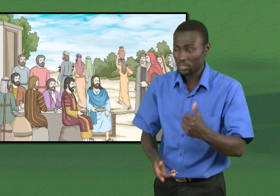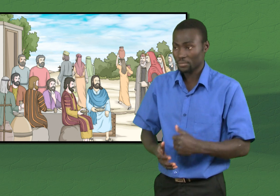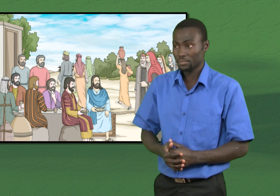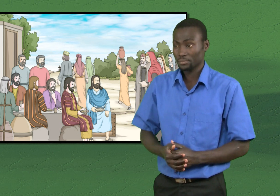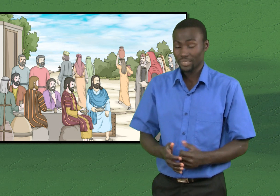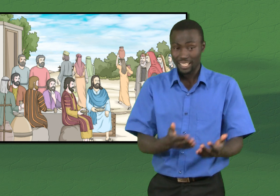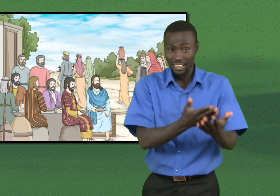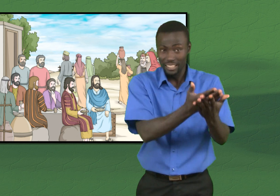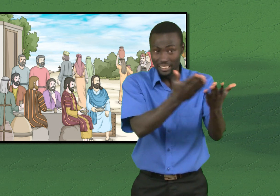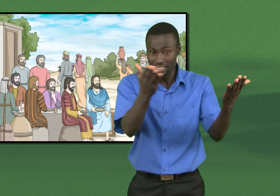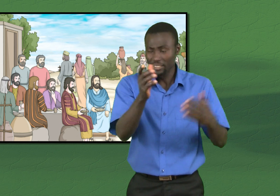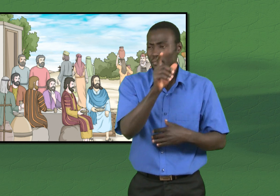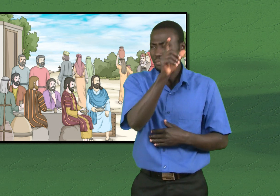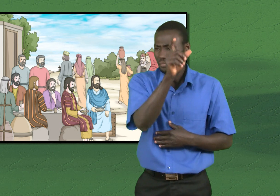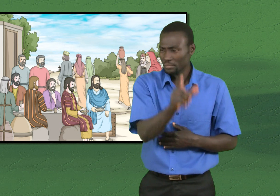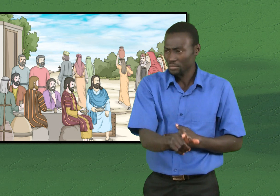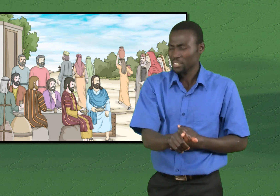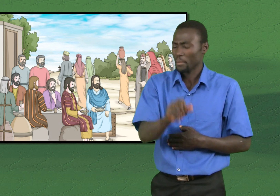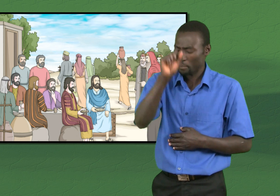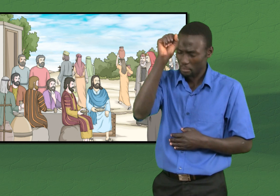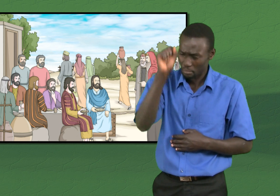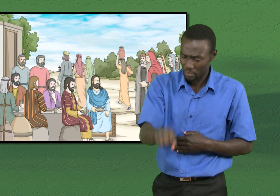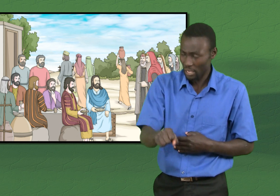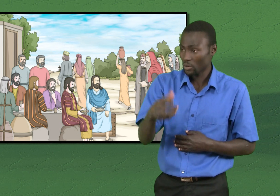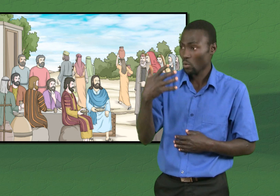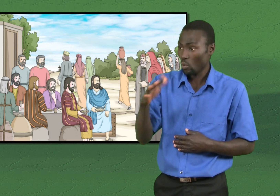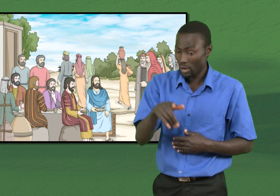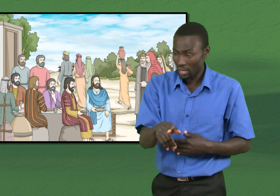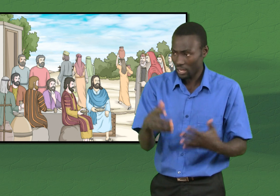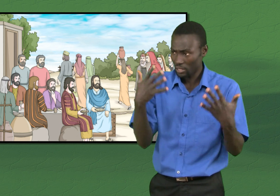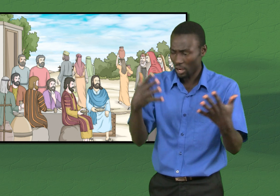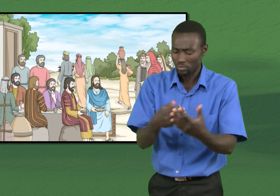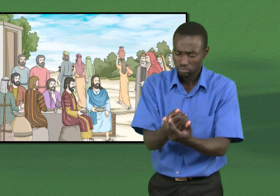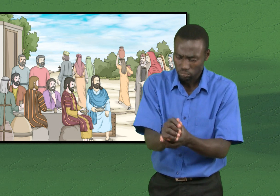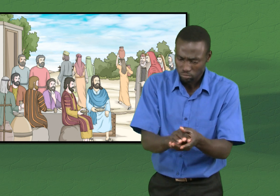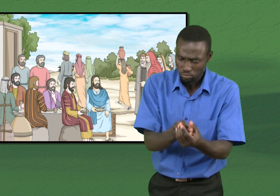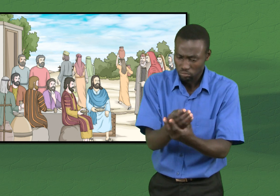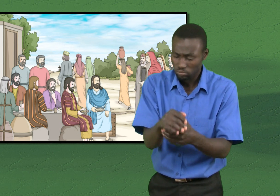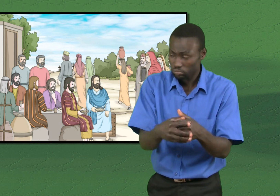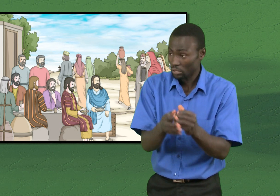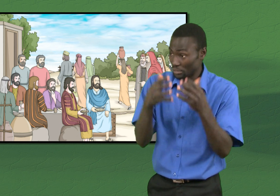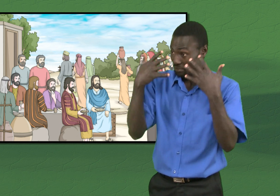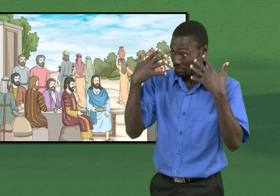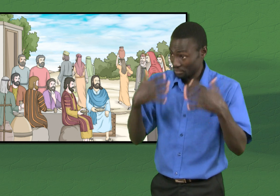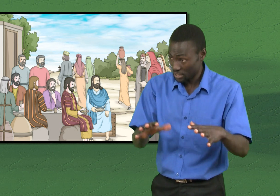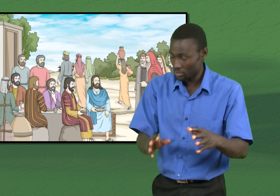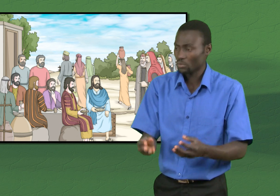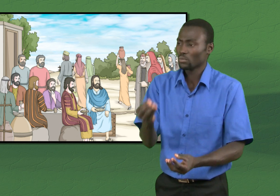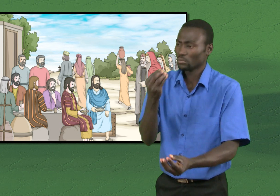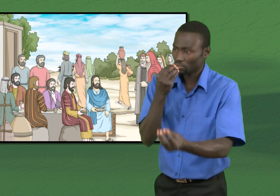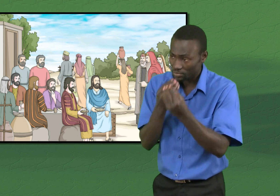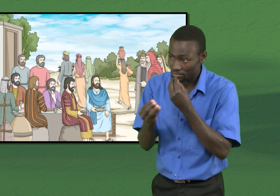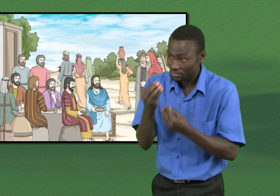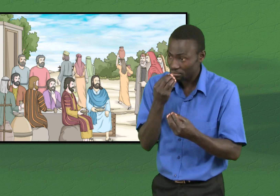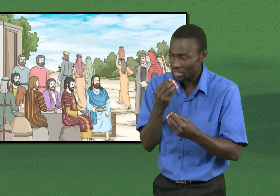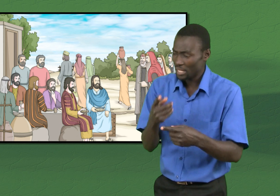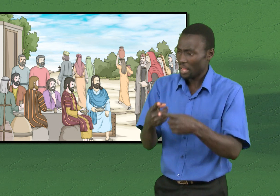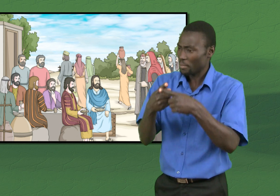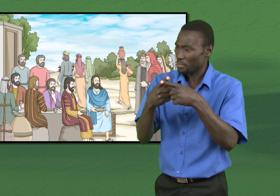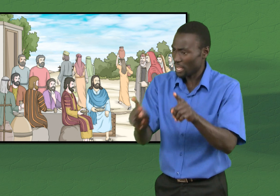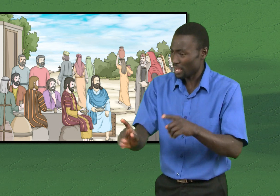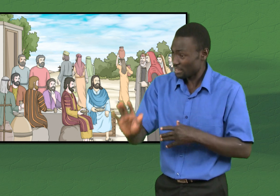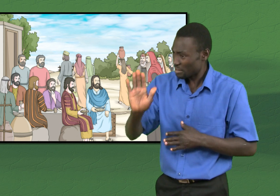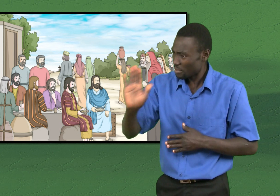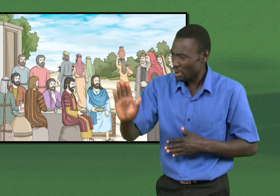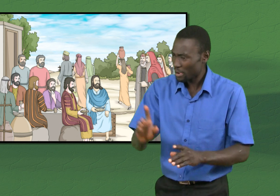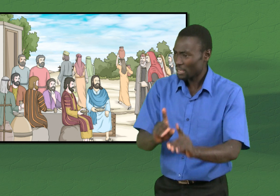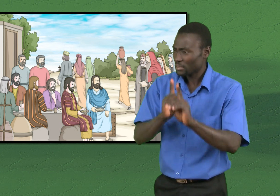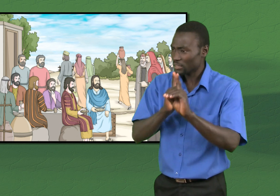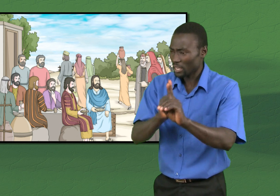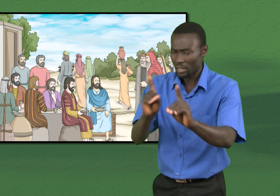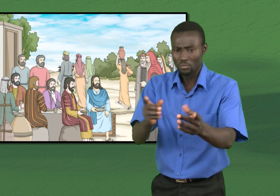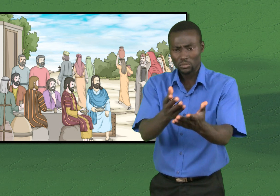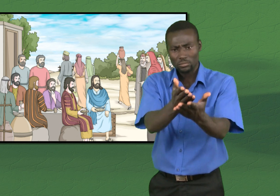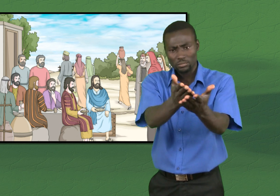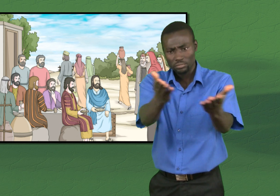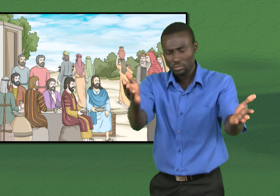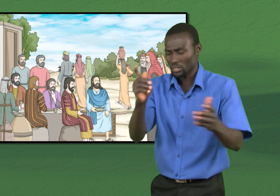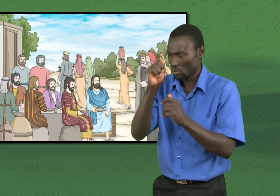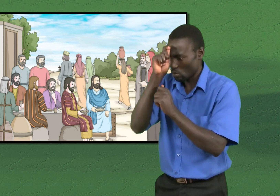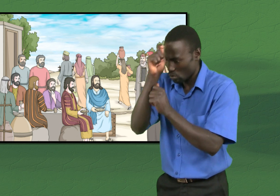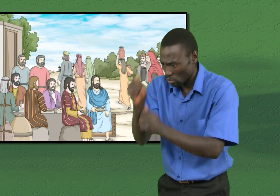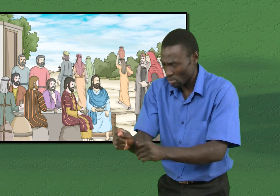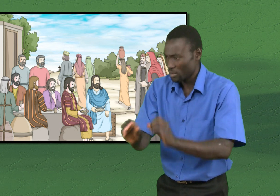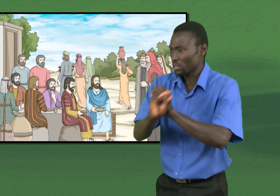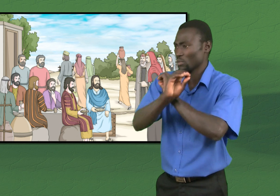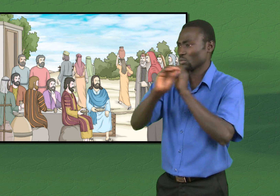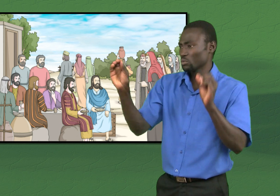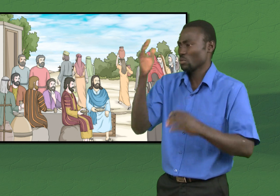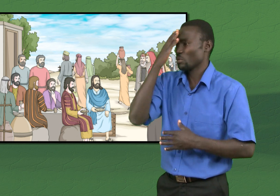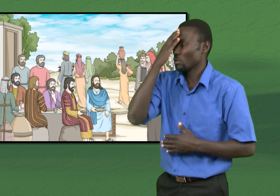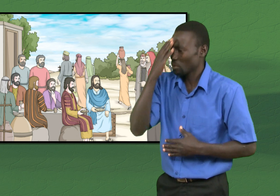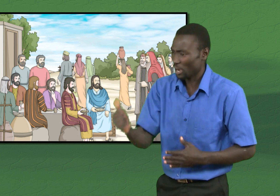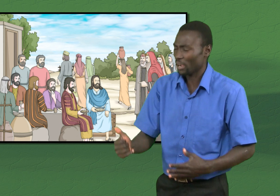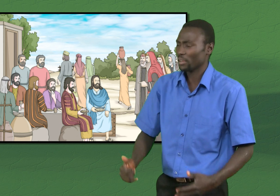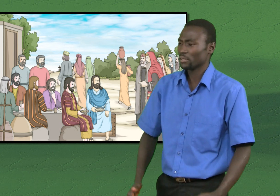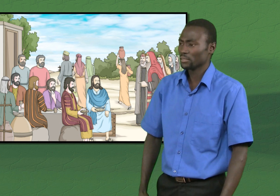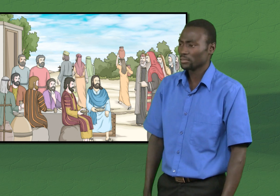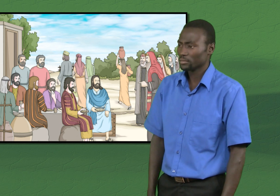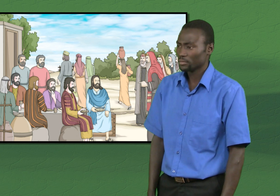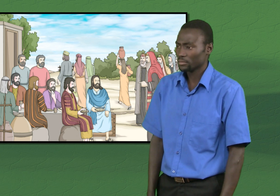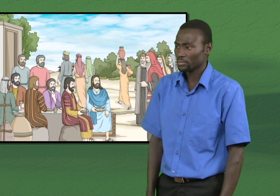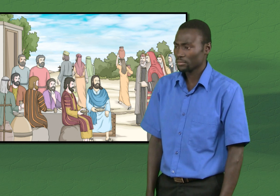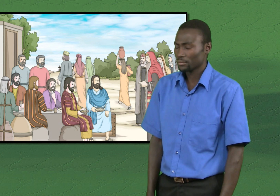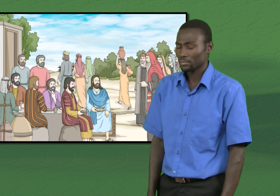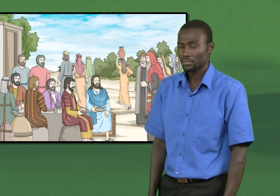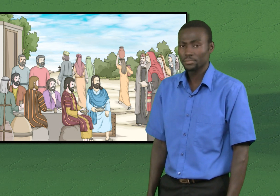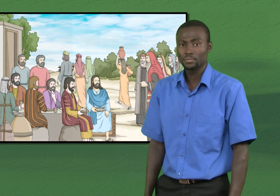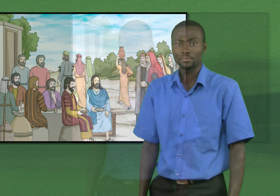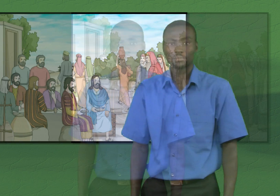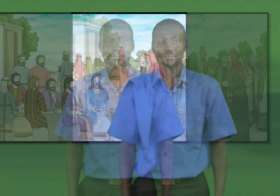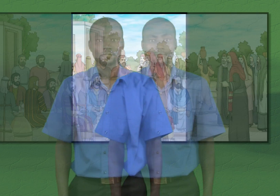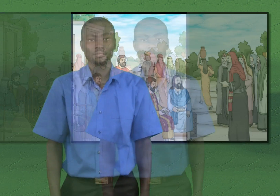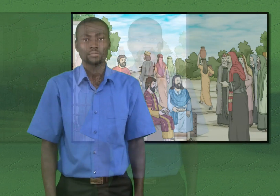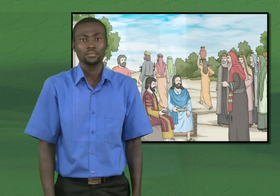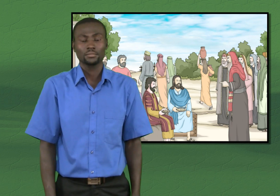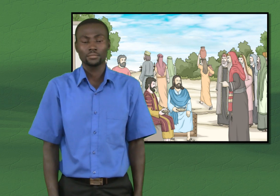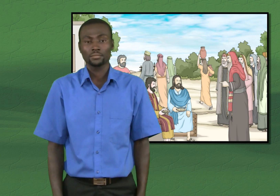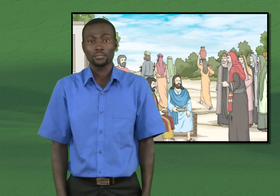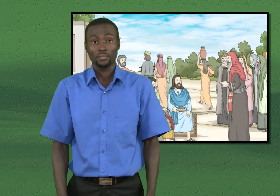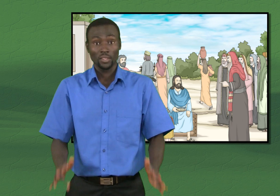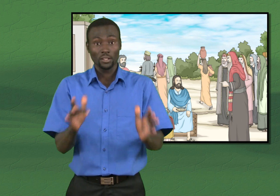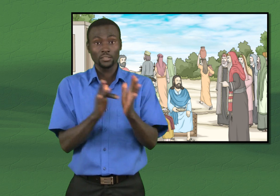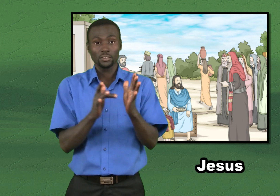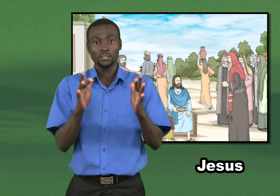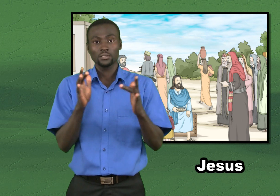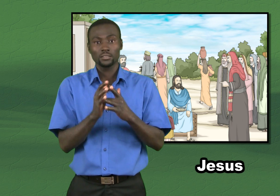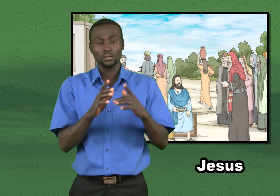They do not wash their hands before they eat.”